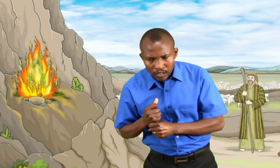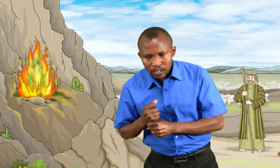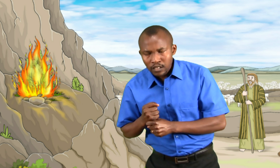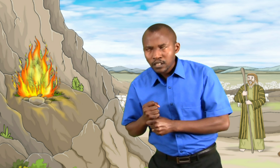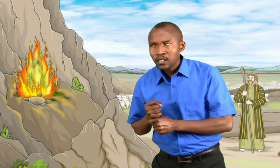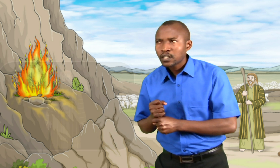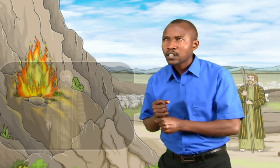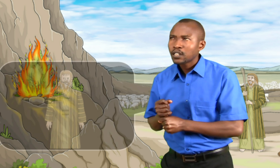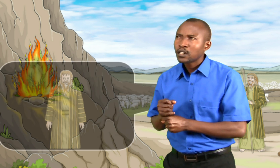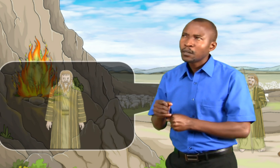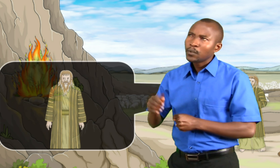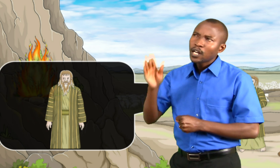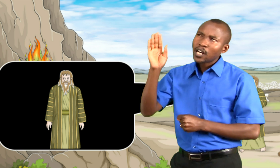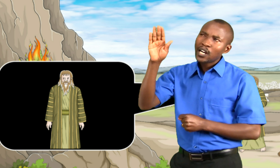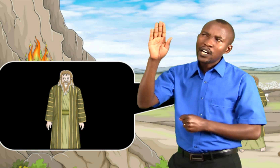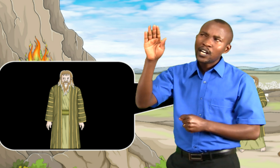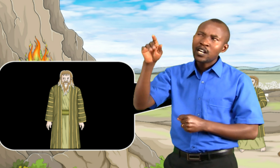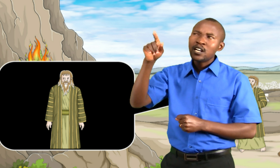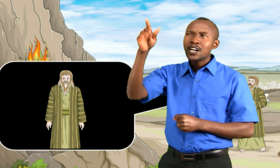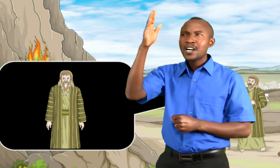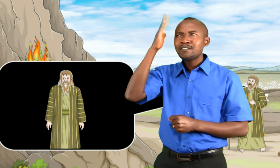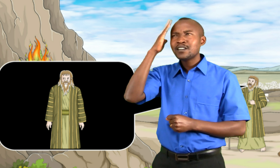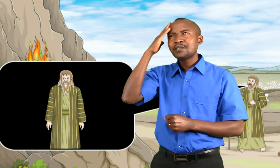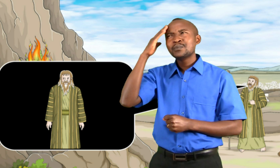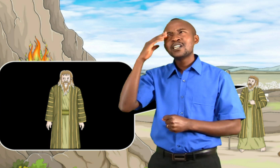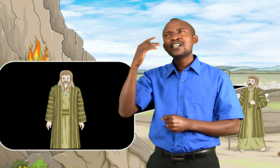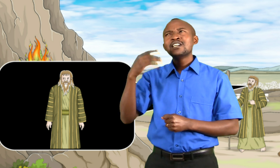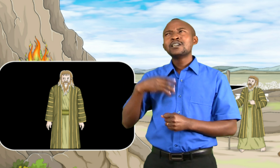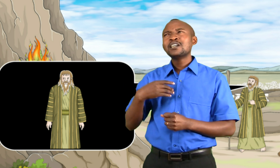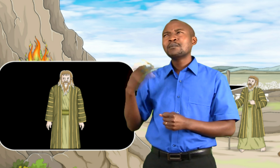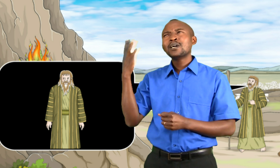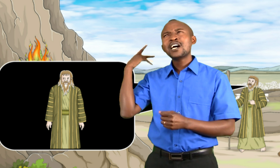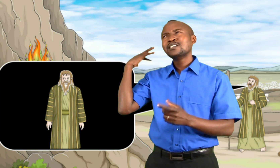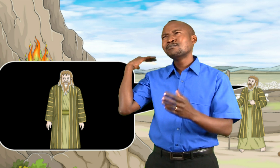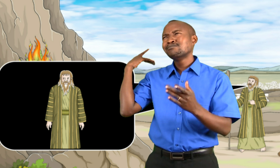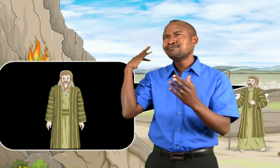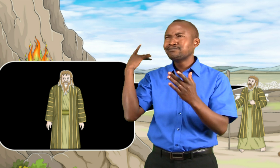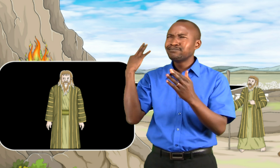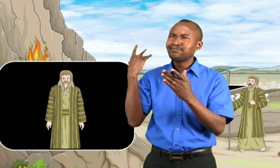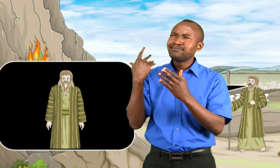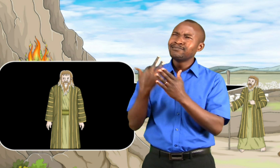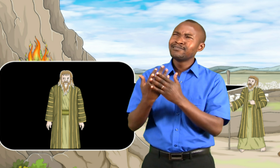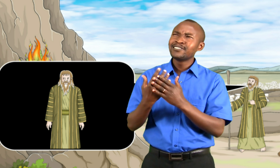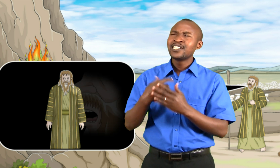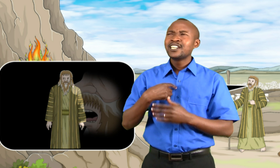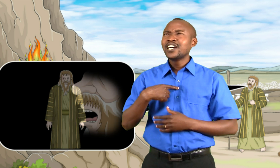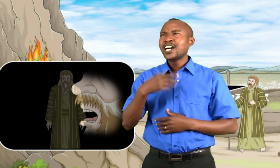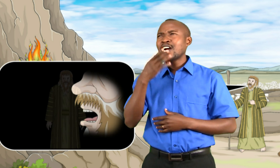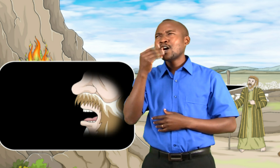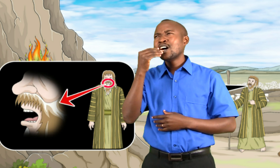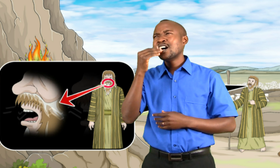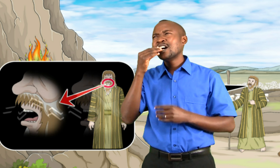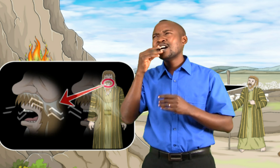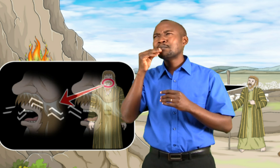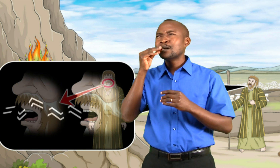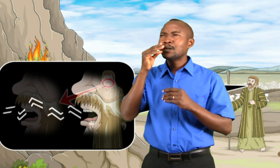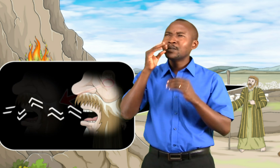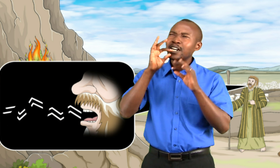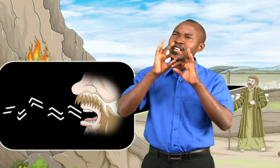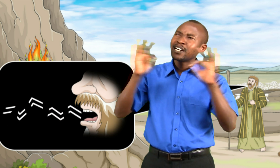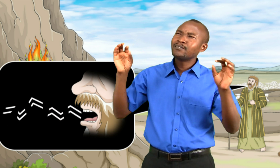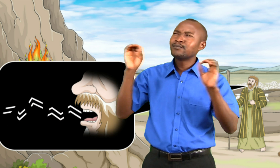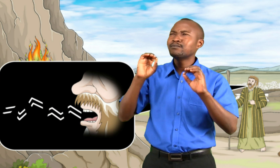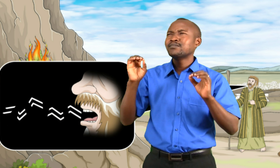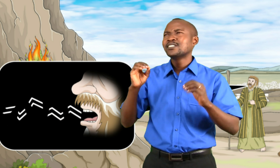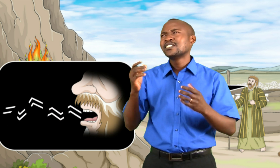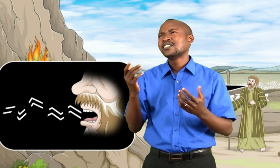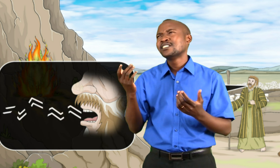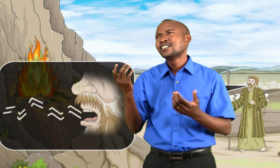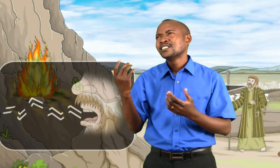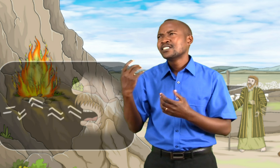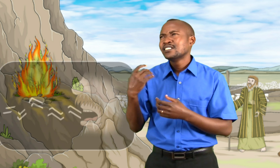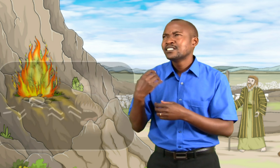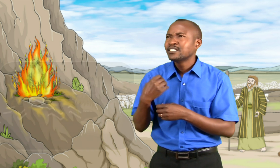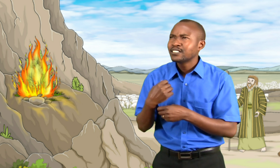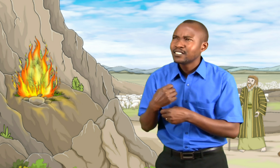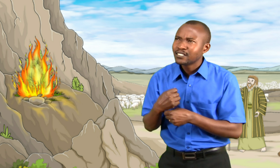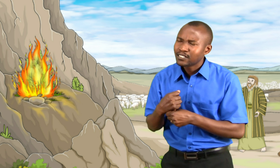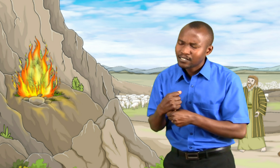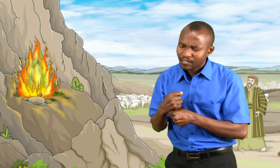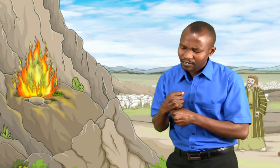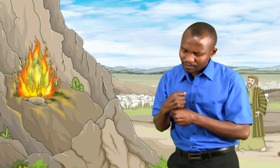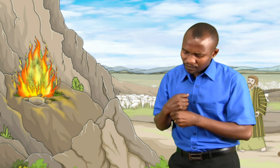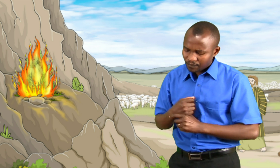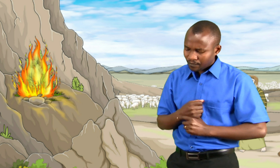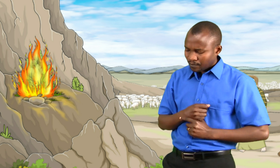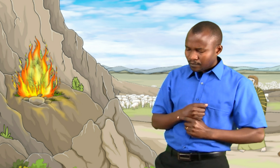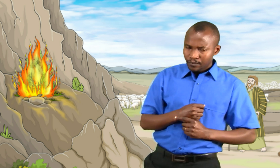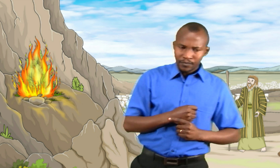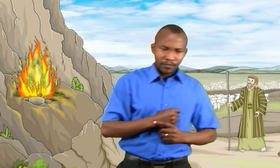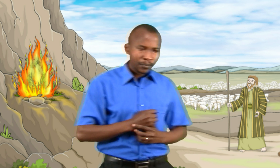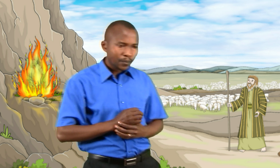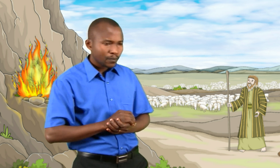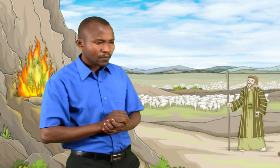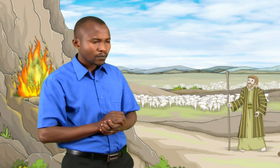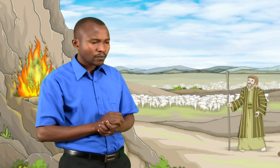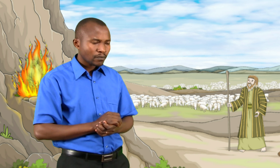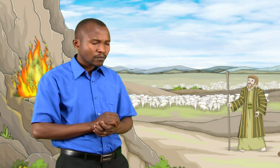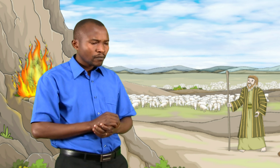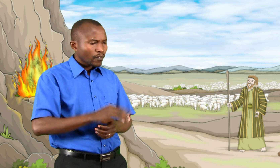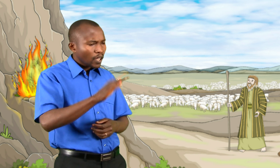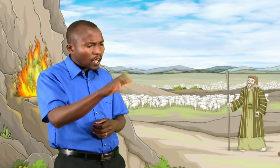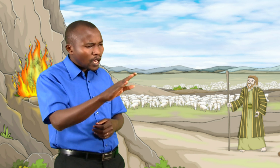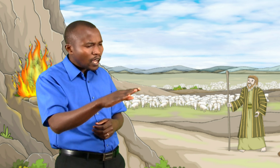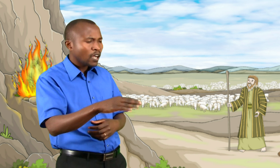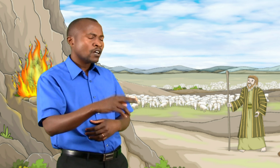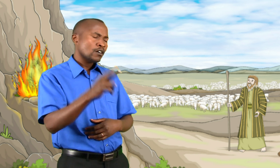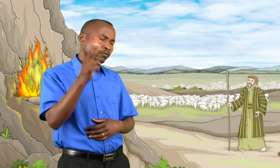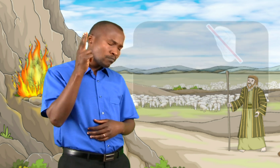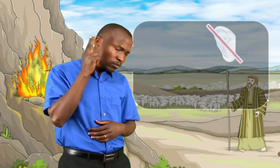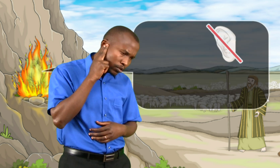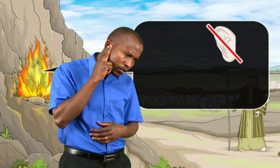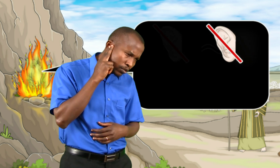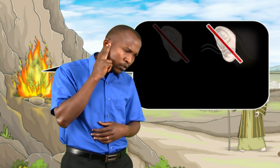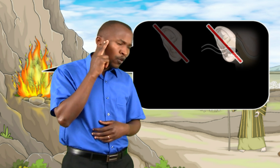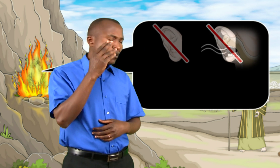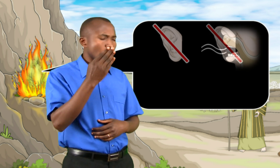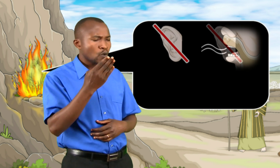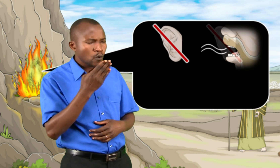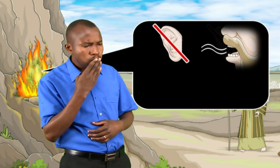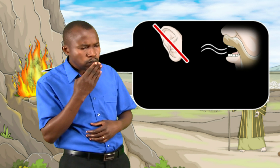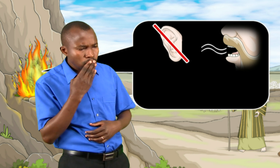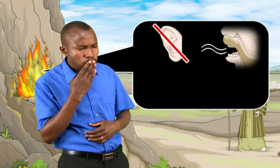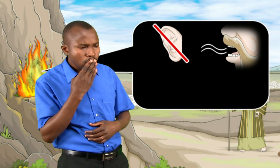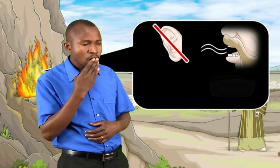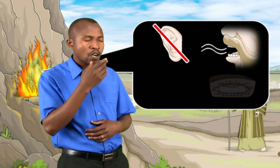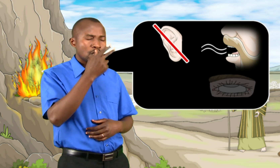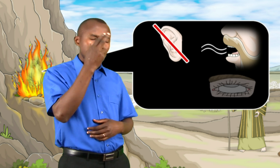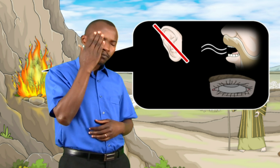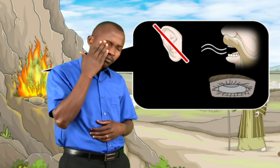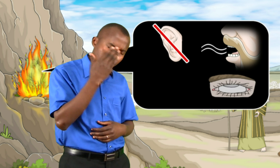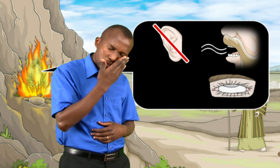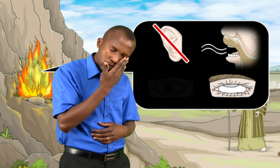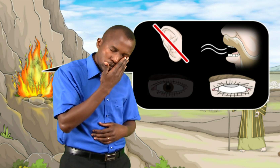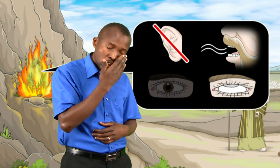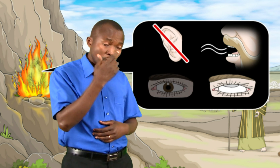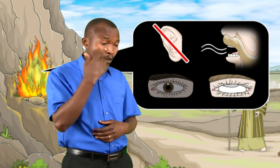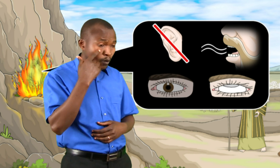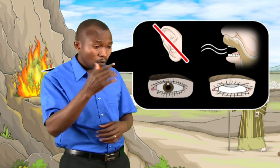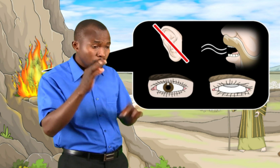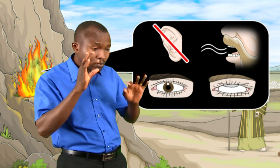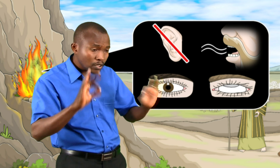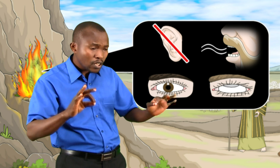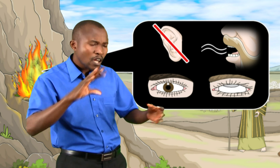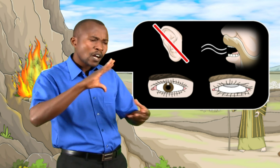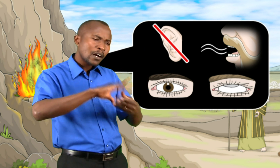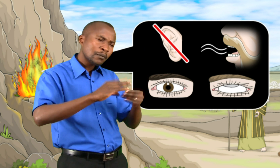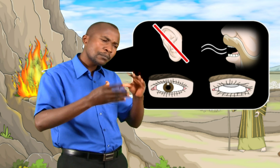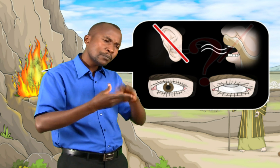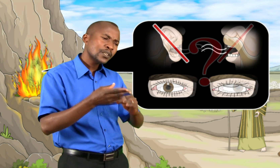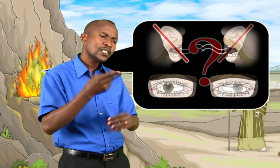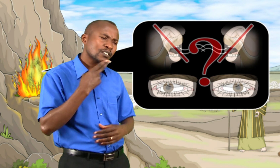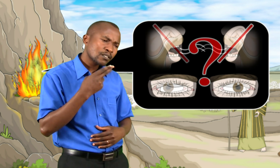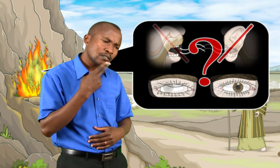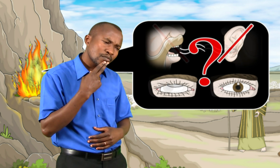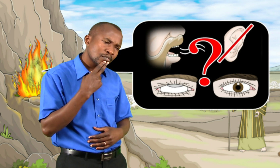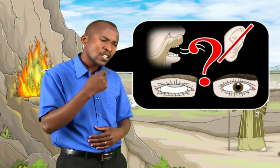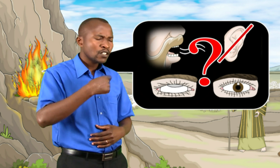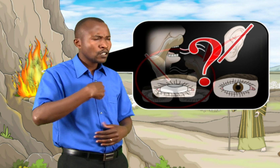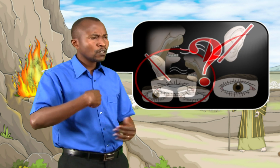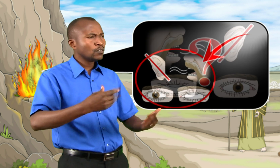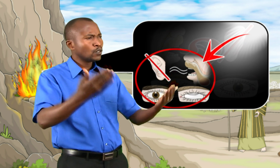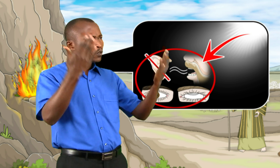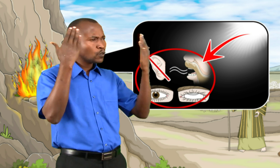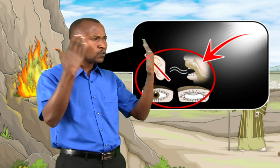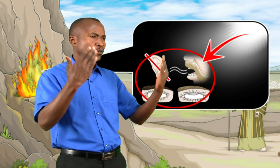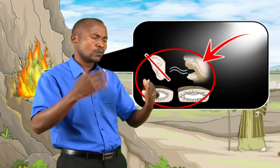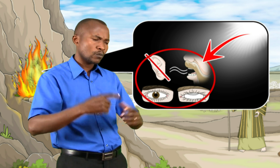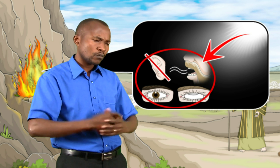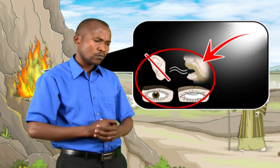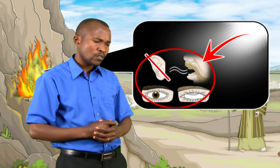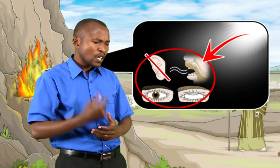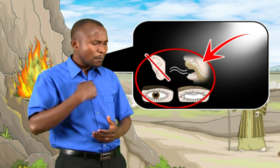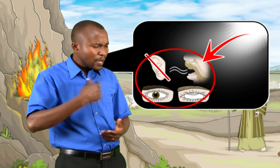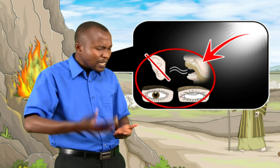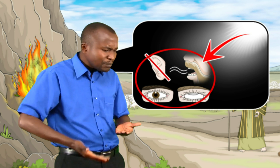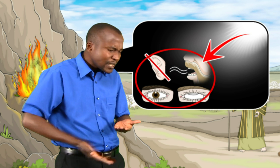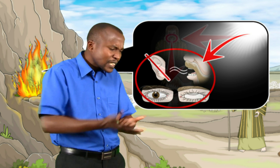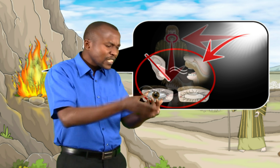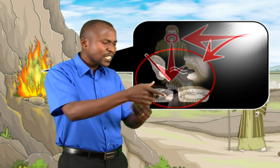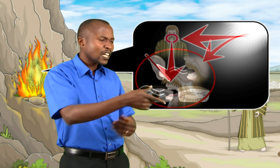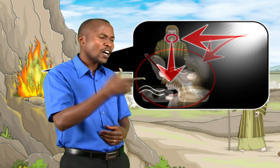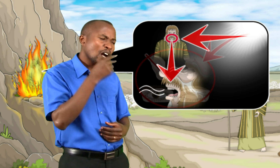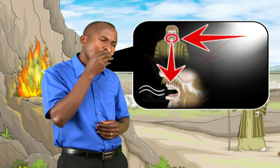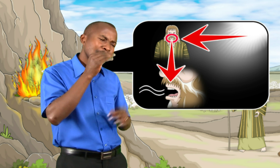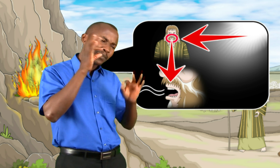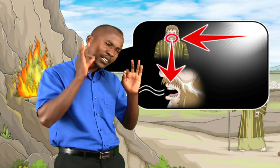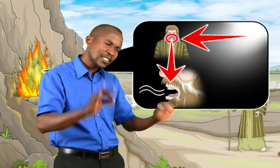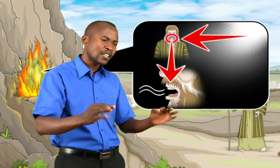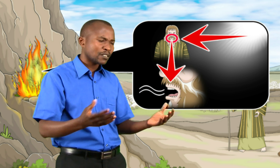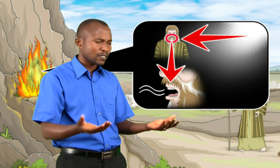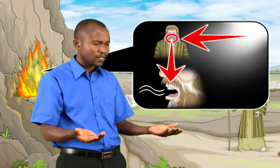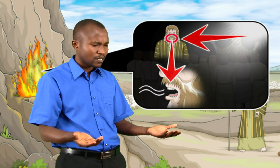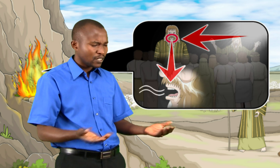“Please, Lord,” Moses replied, “I have never been eloquent, neither in the past nor since You have spoken to Your servant, for I am slow of speech and tongue.” And the LORD said to him, “Who gave man his mouth? Or who makes the mute or the deaf, the sighted or the blind? Is it not I, the LORD? Now go!